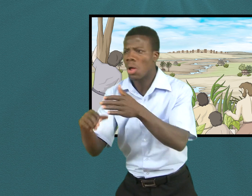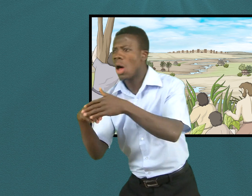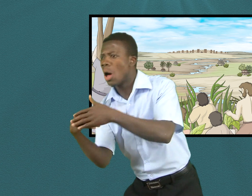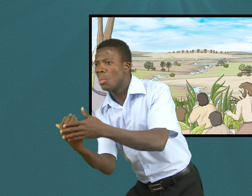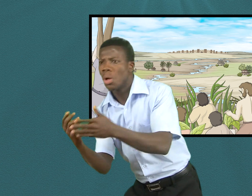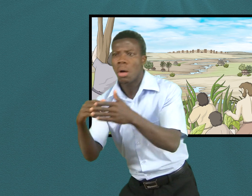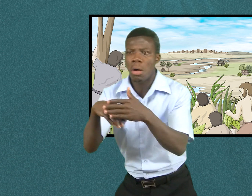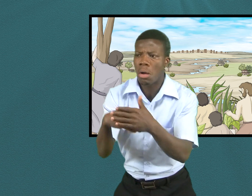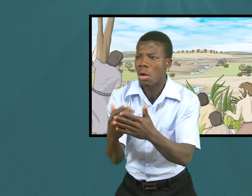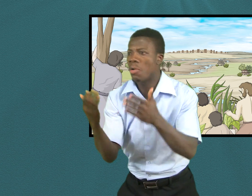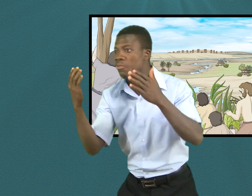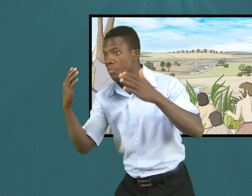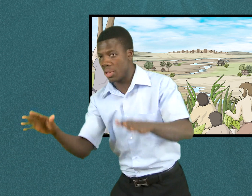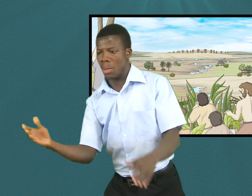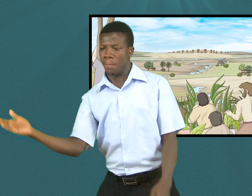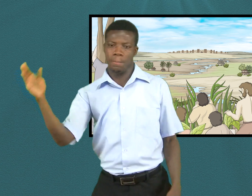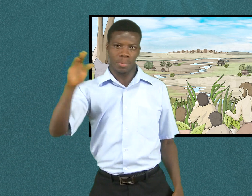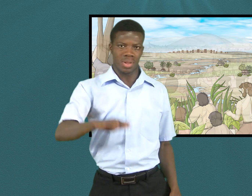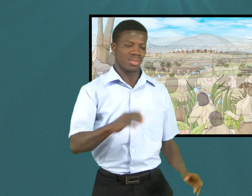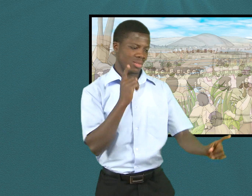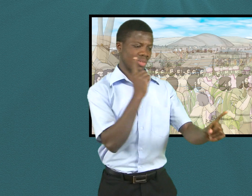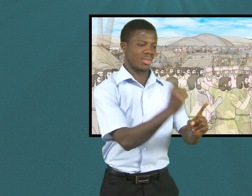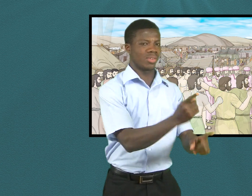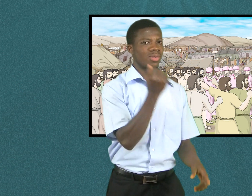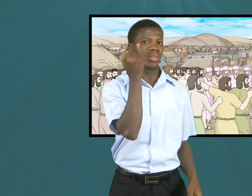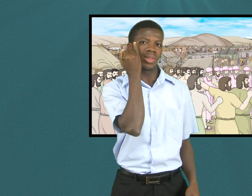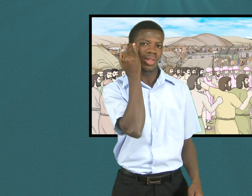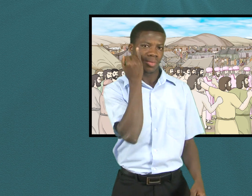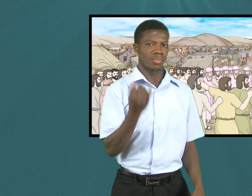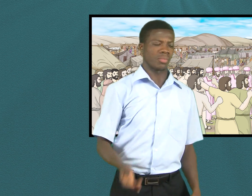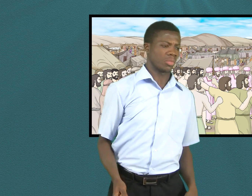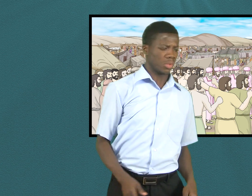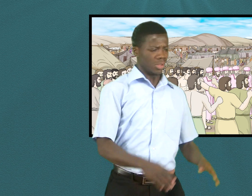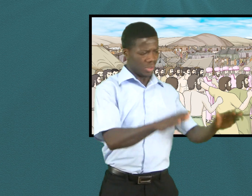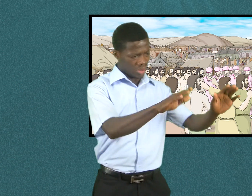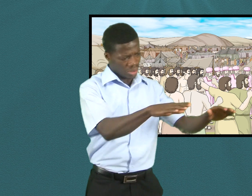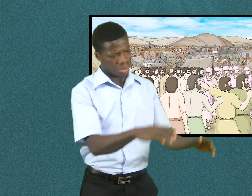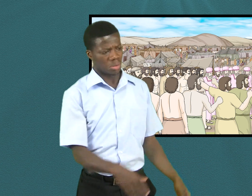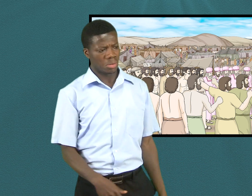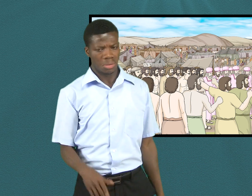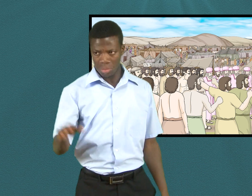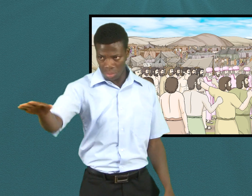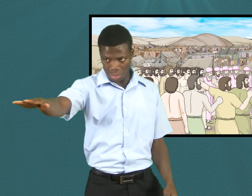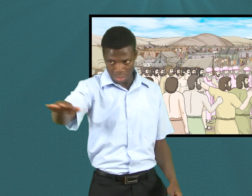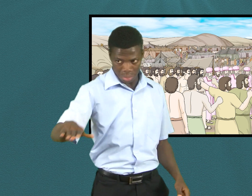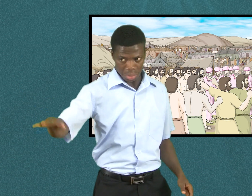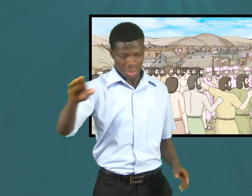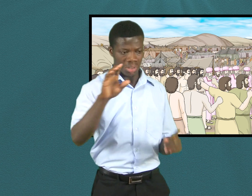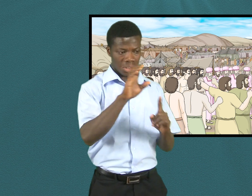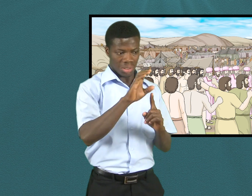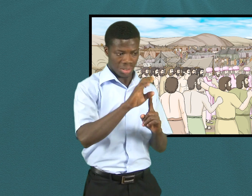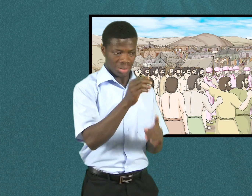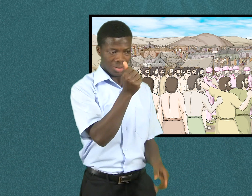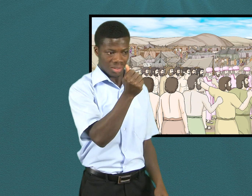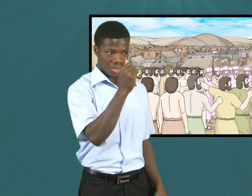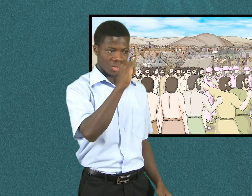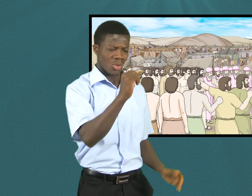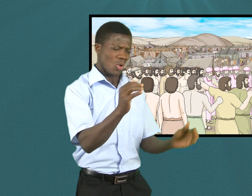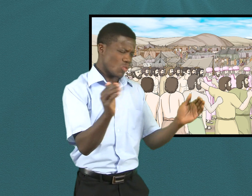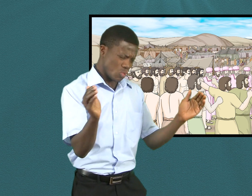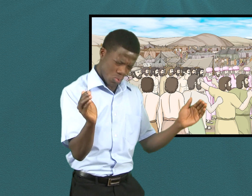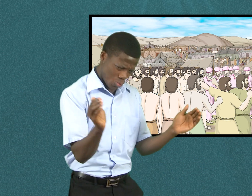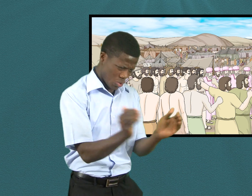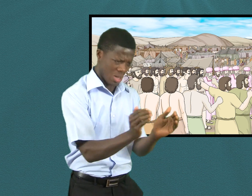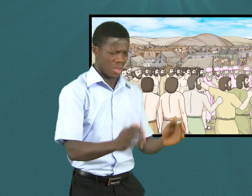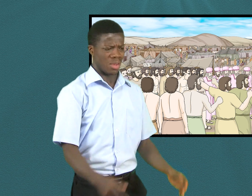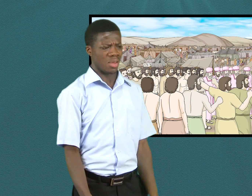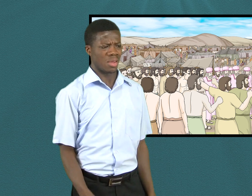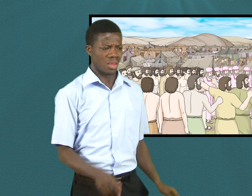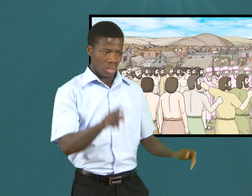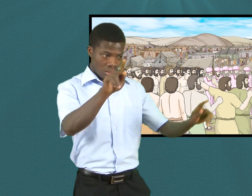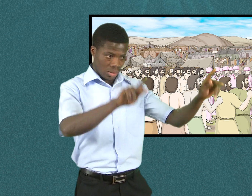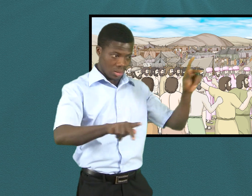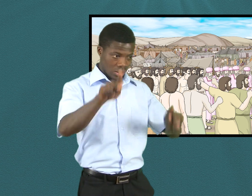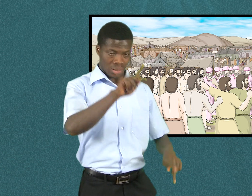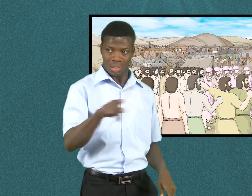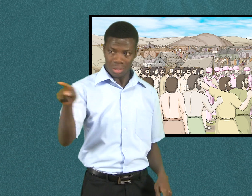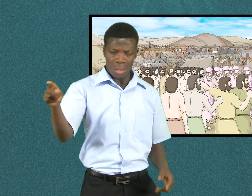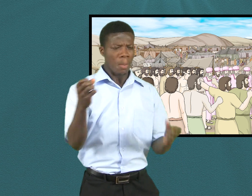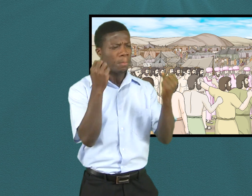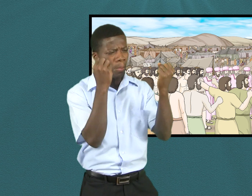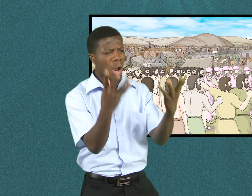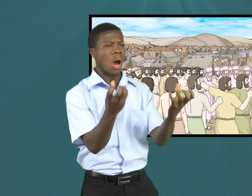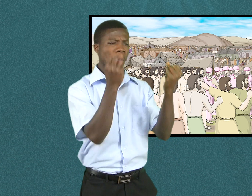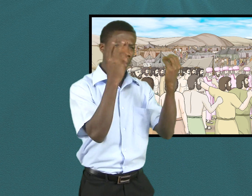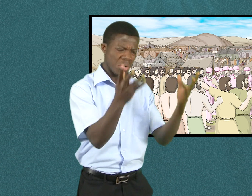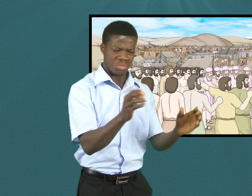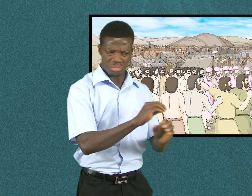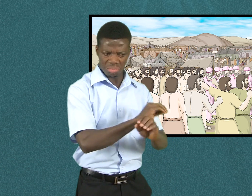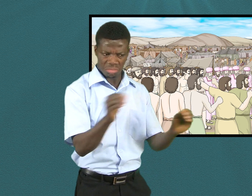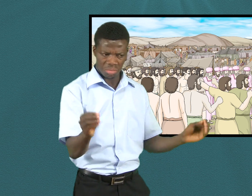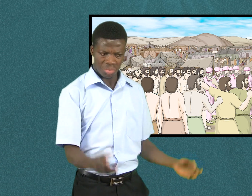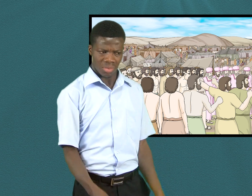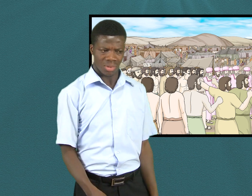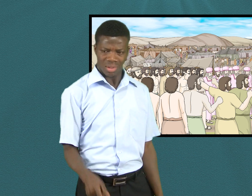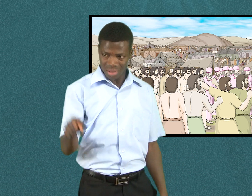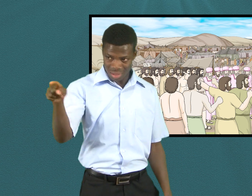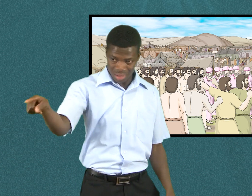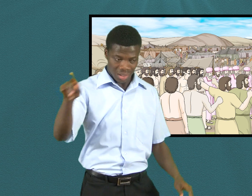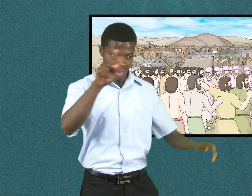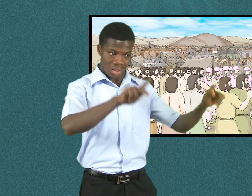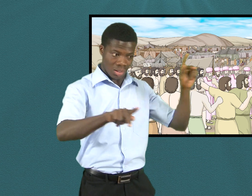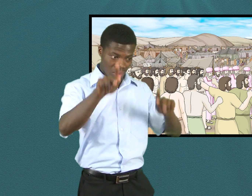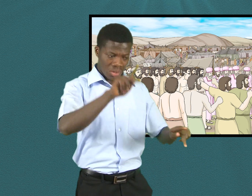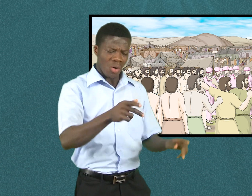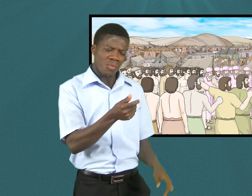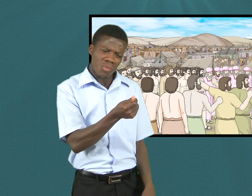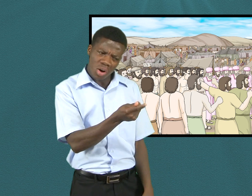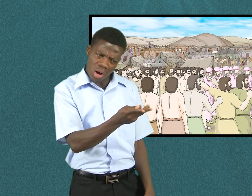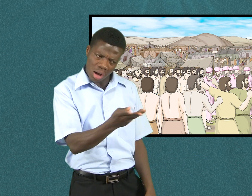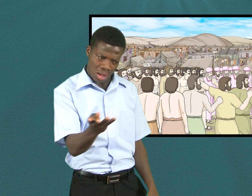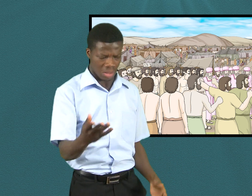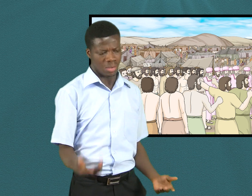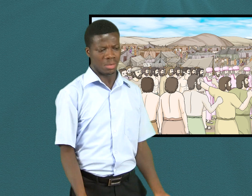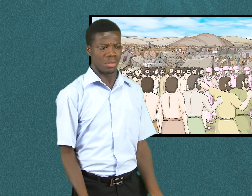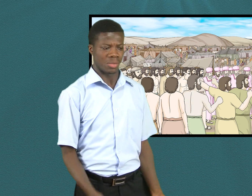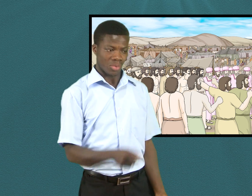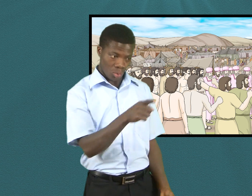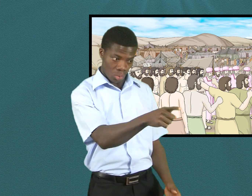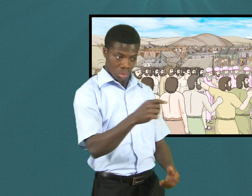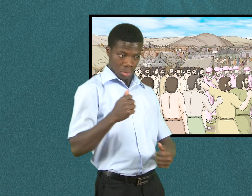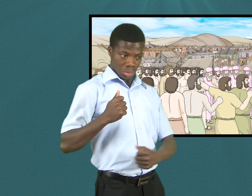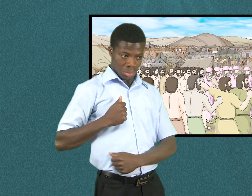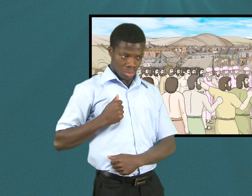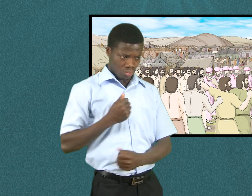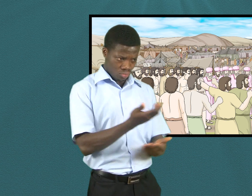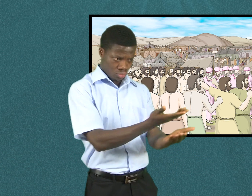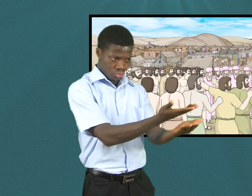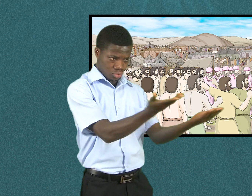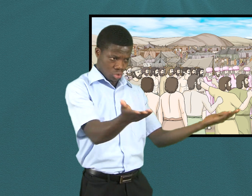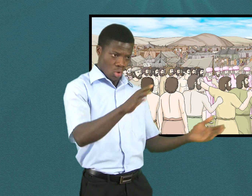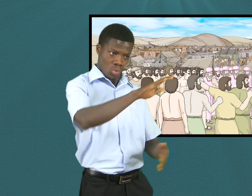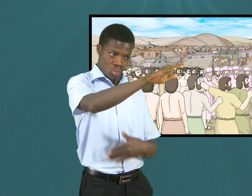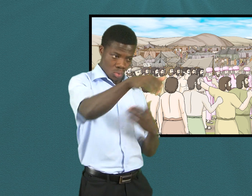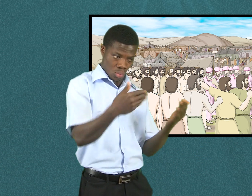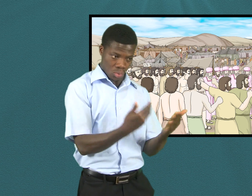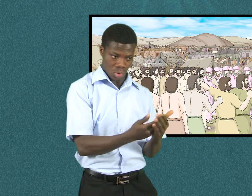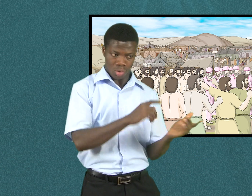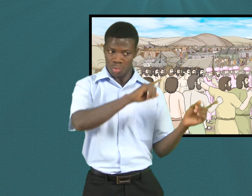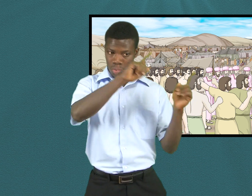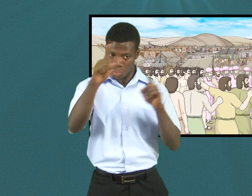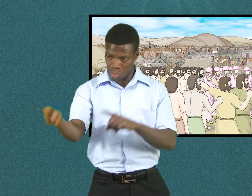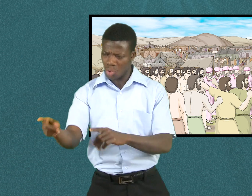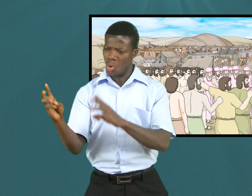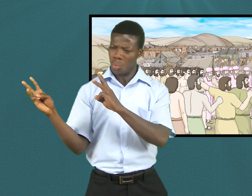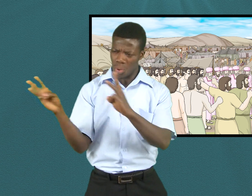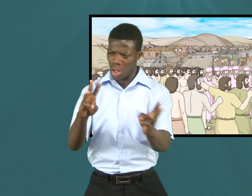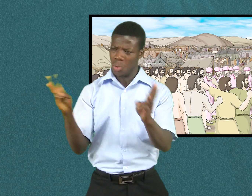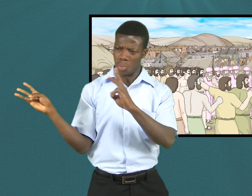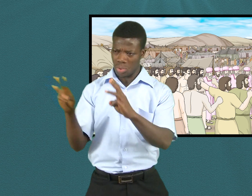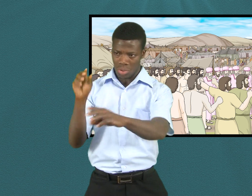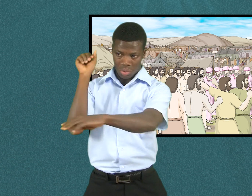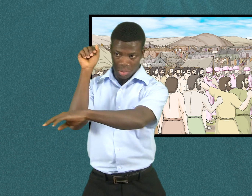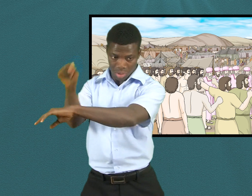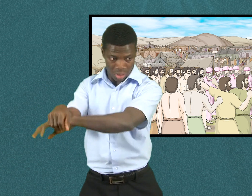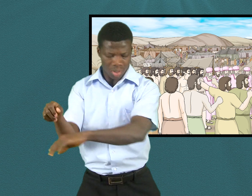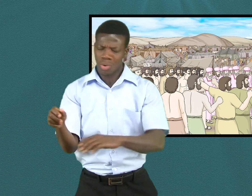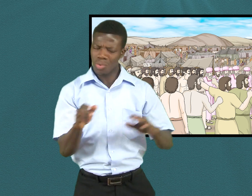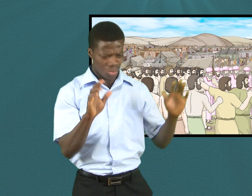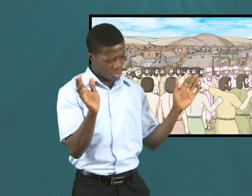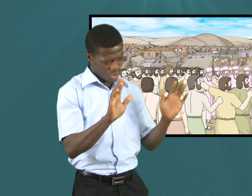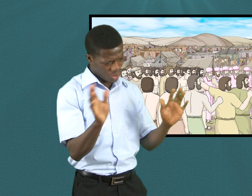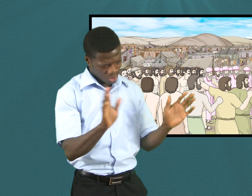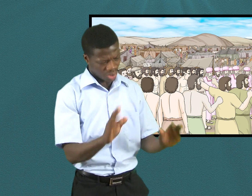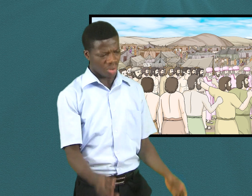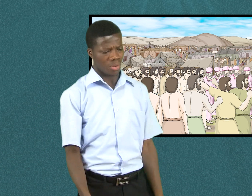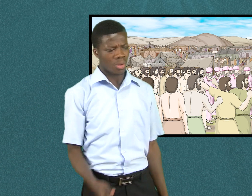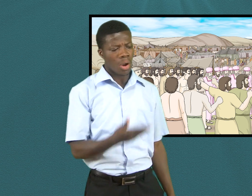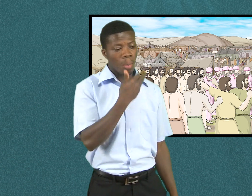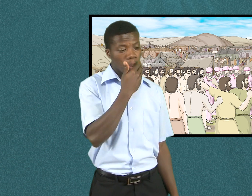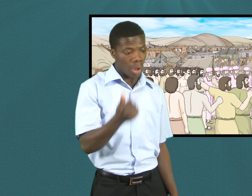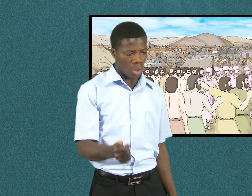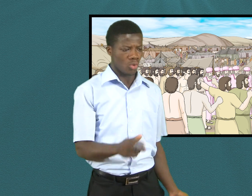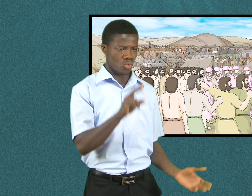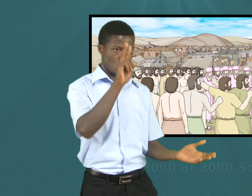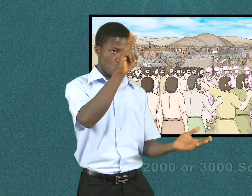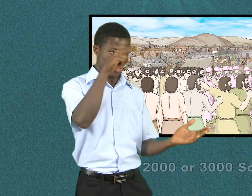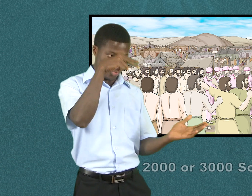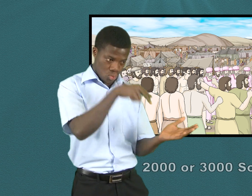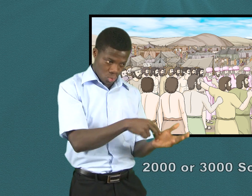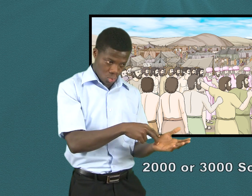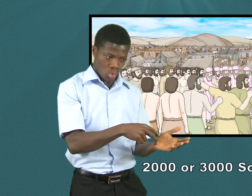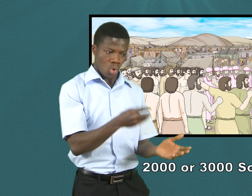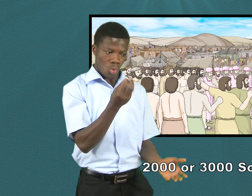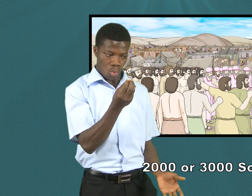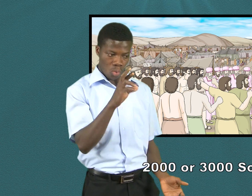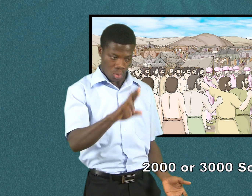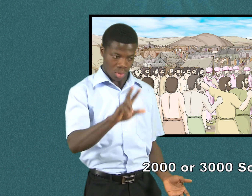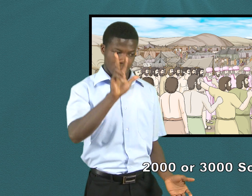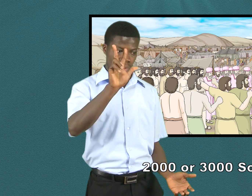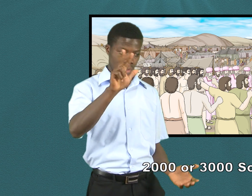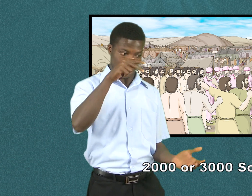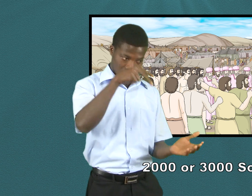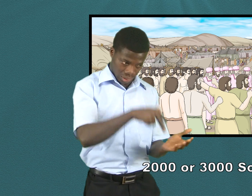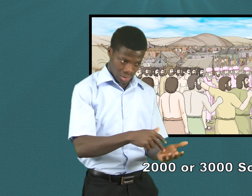On returning to Joshua, they reported, “There is no need to send all the people;